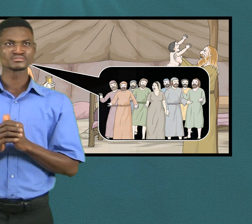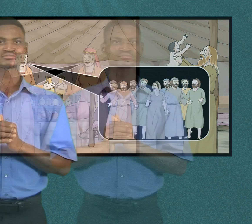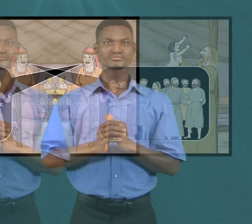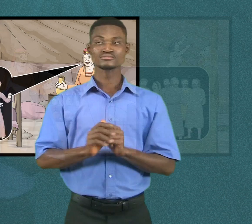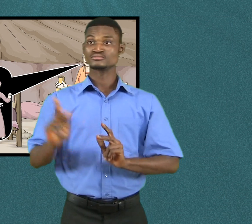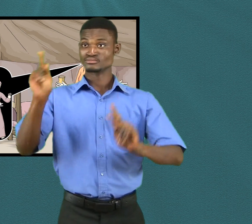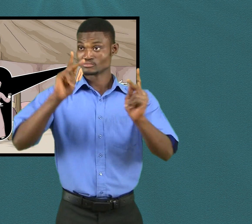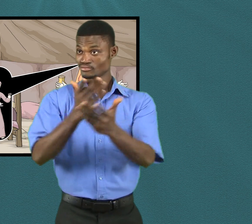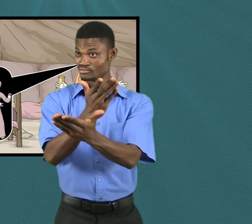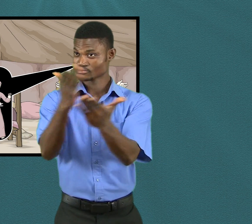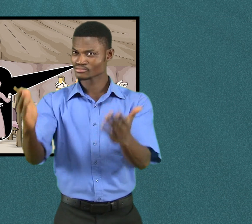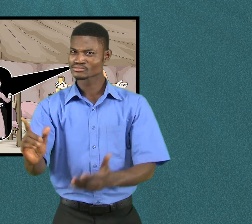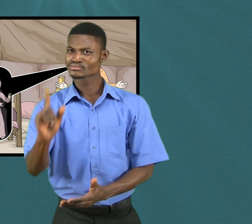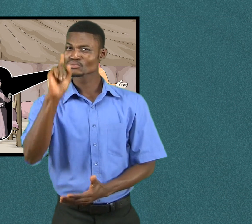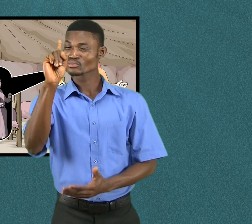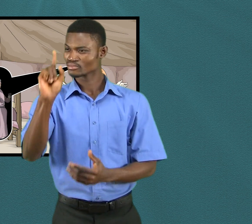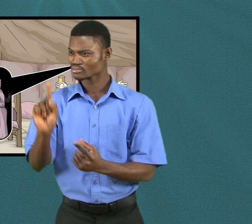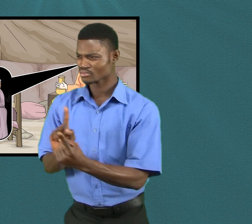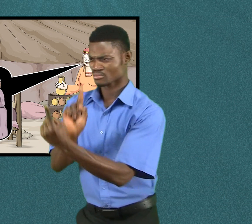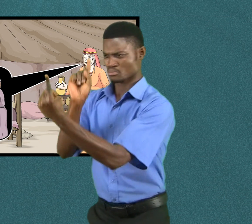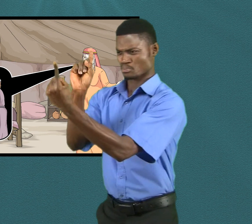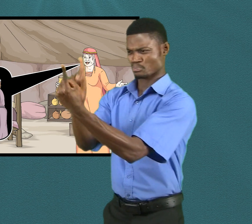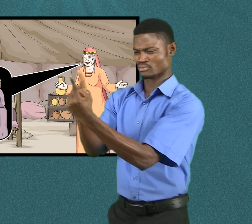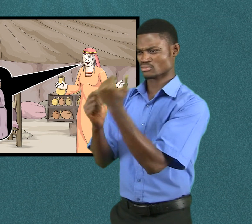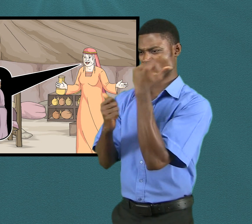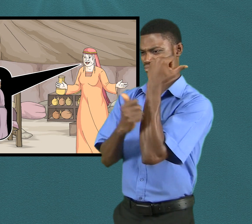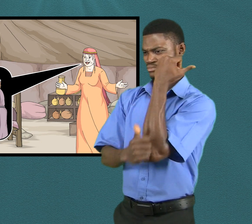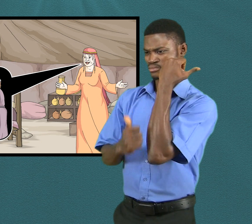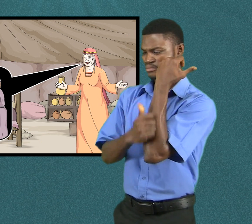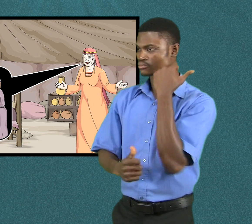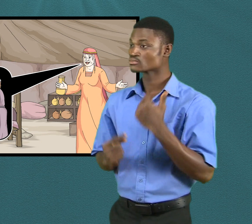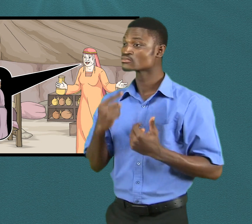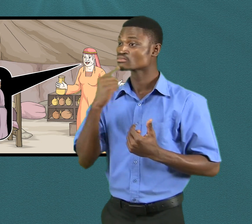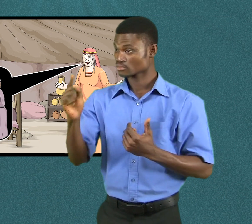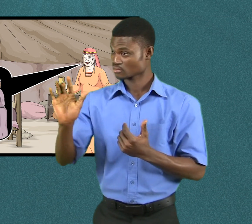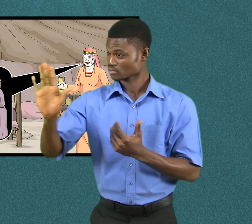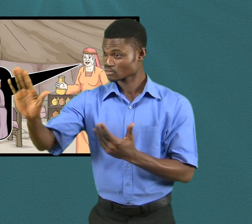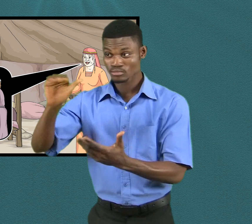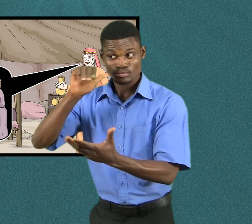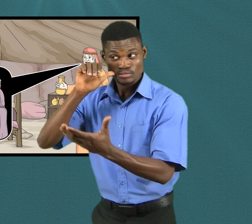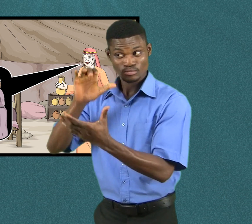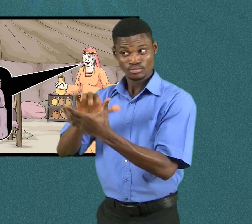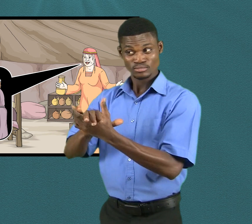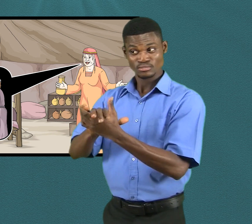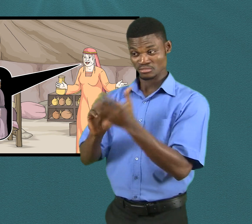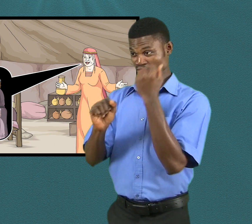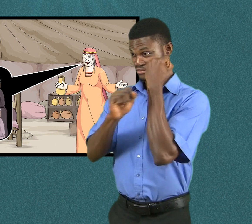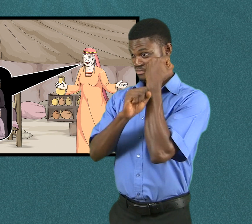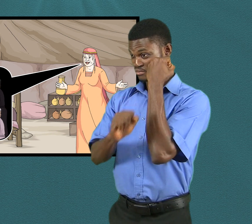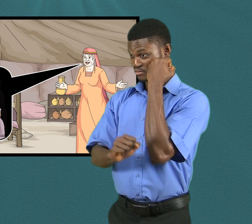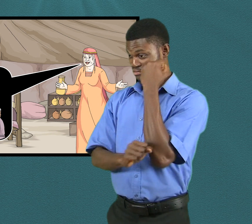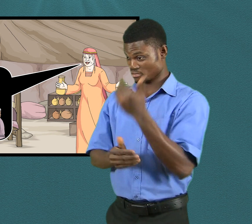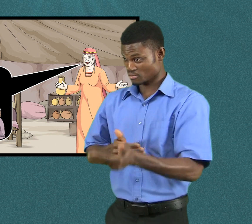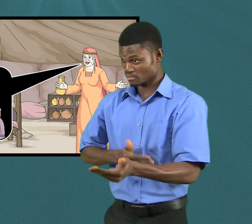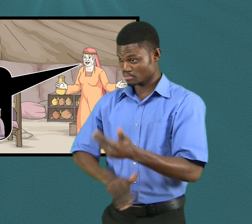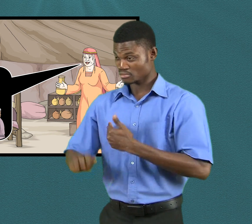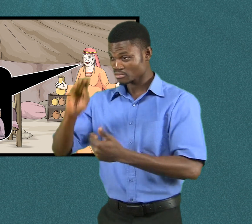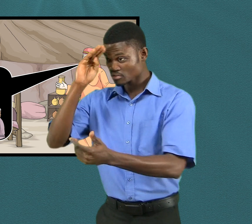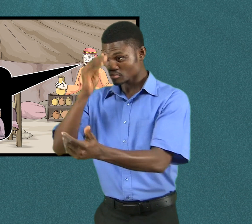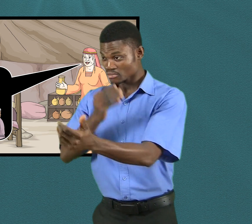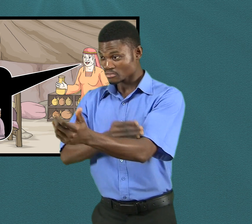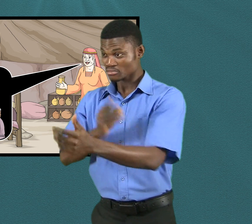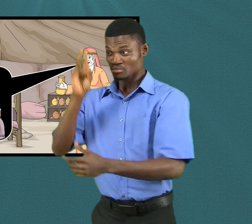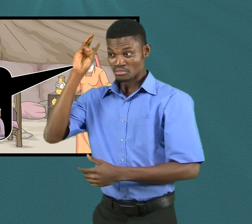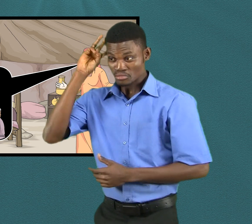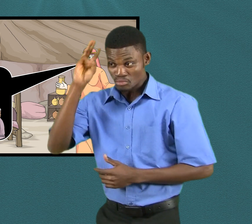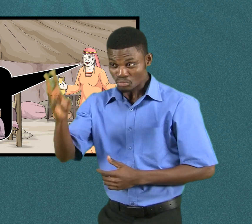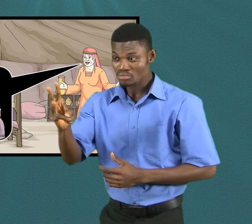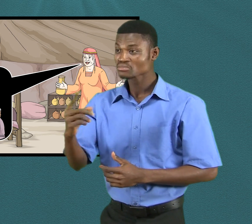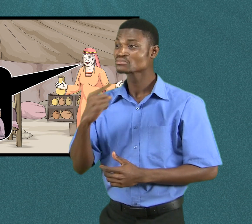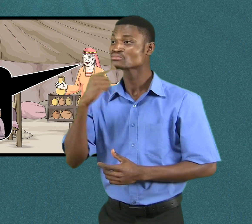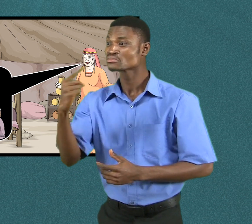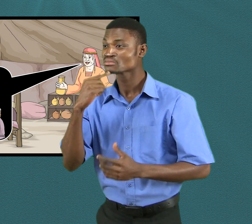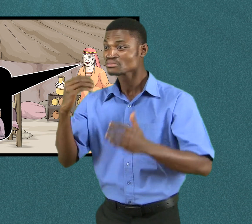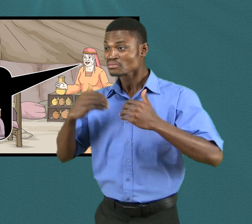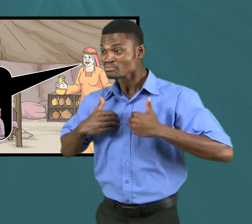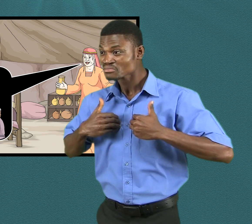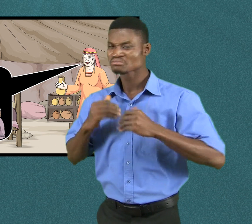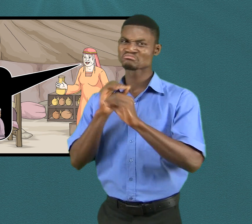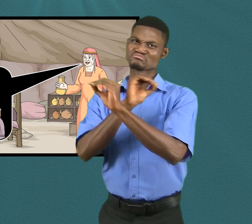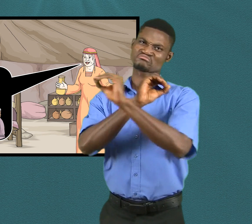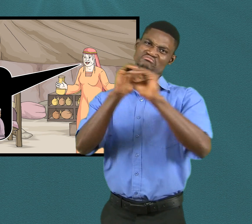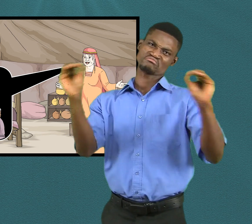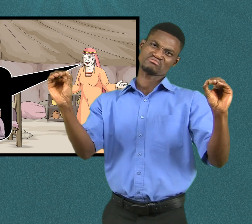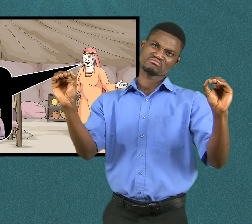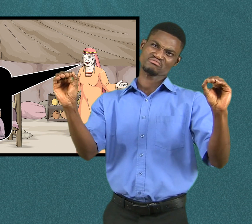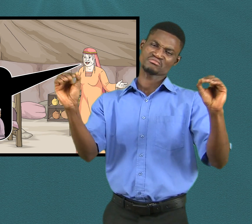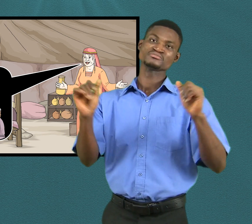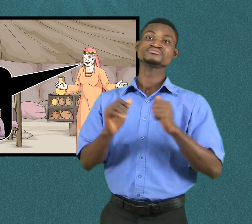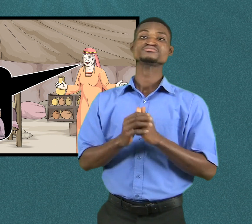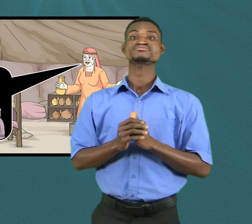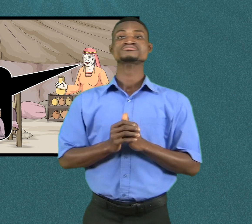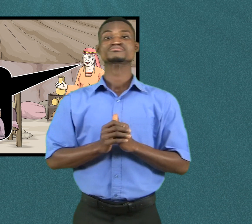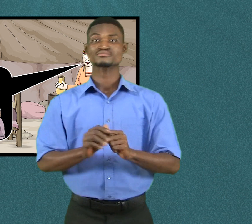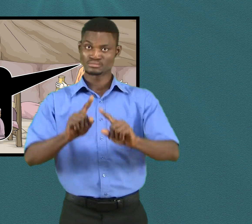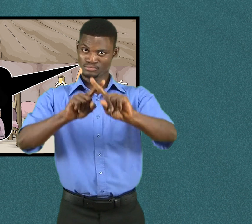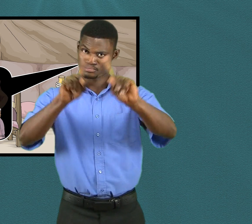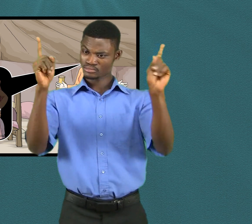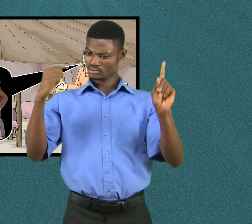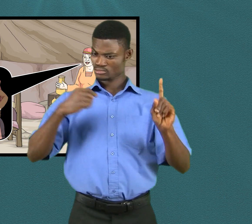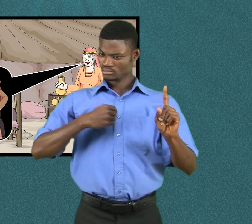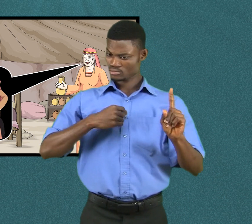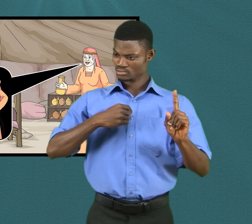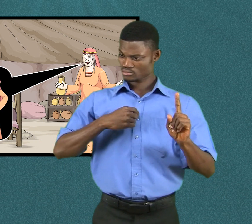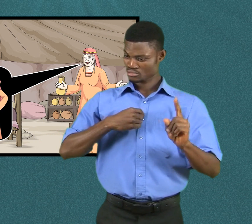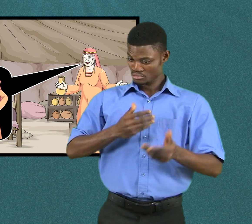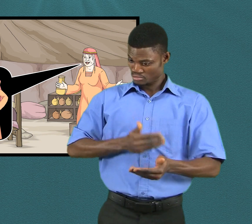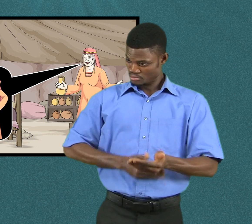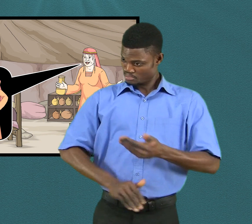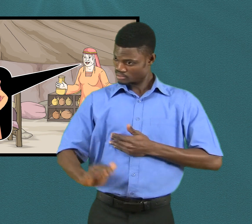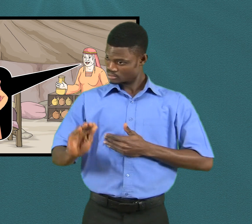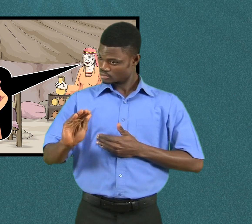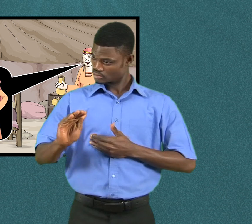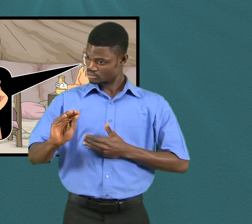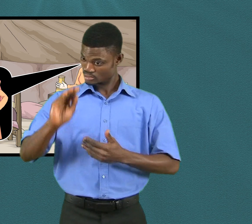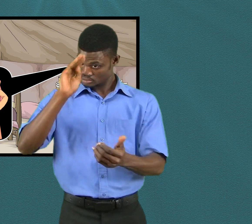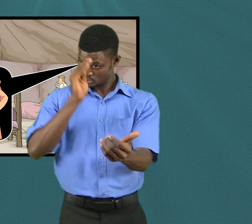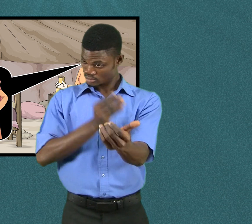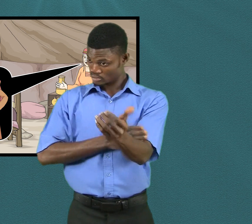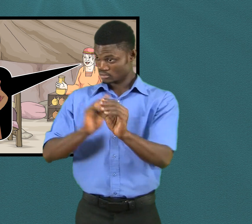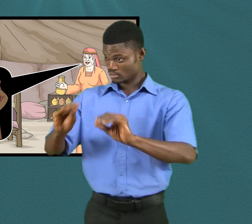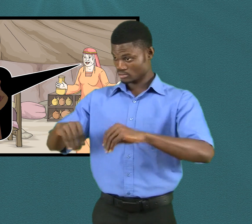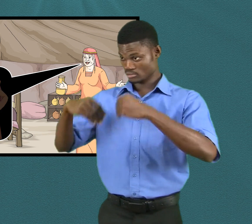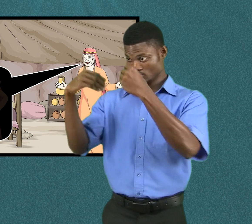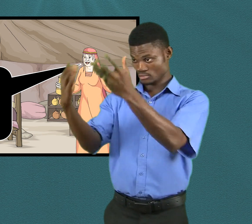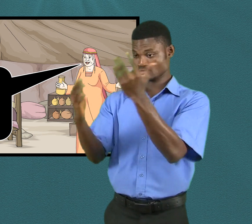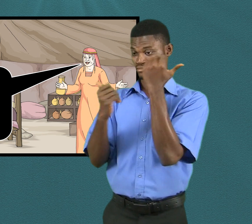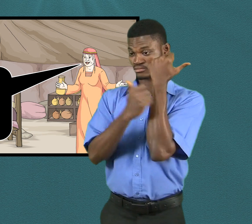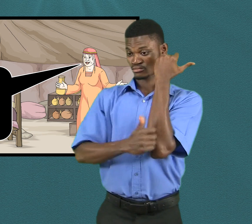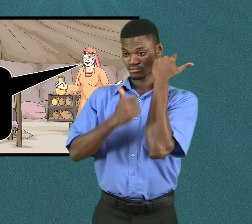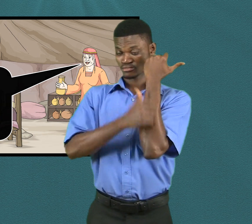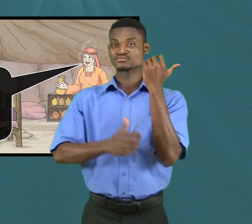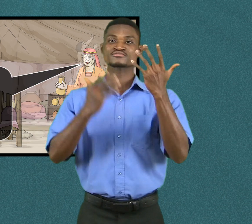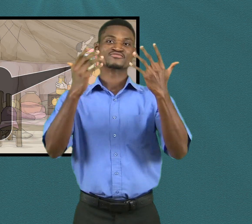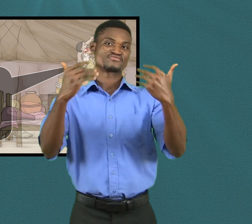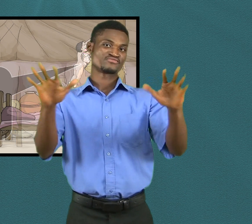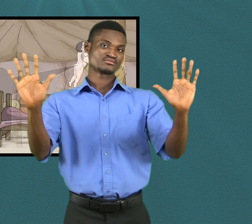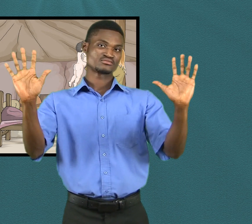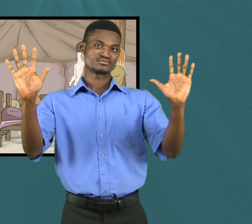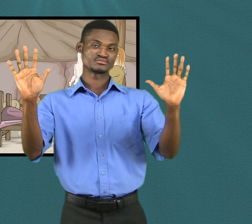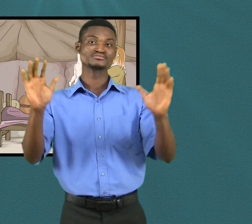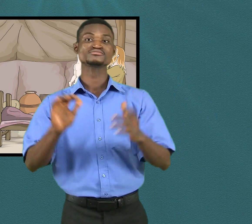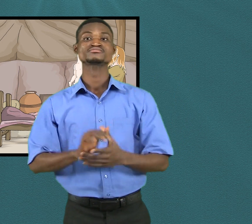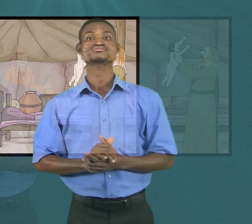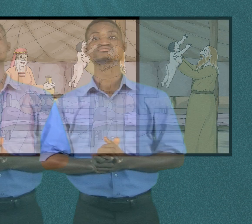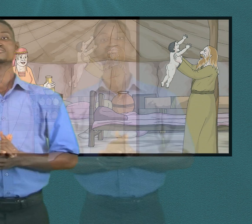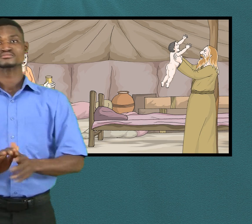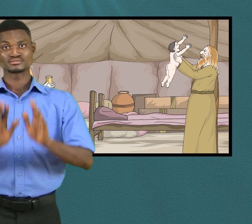She added, “Who would have told Abraham that Sarah would nurse children?